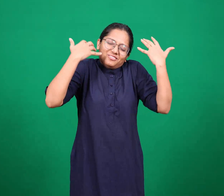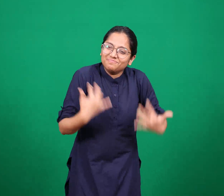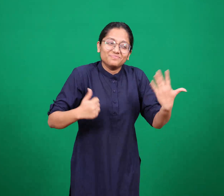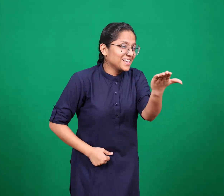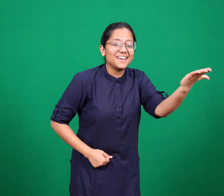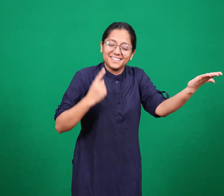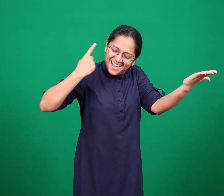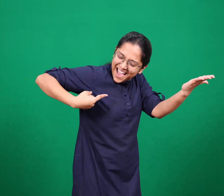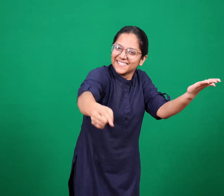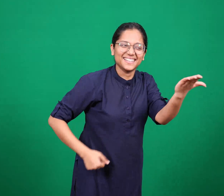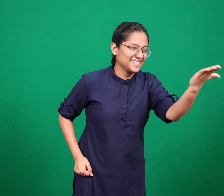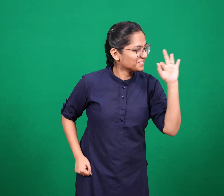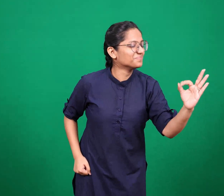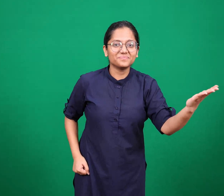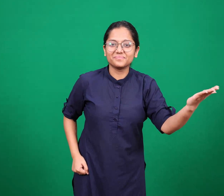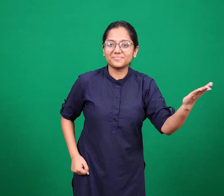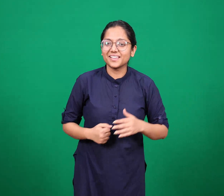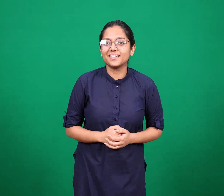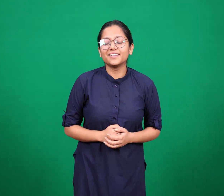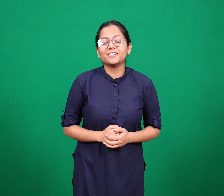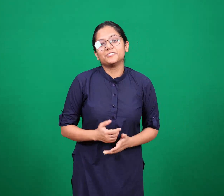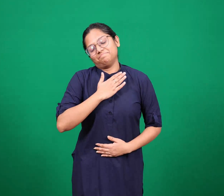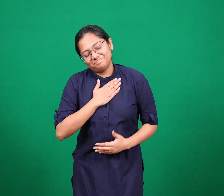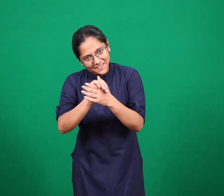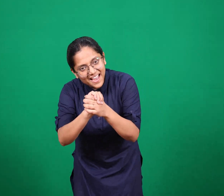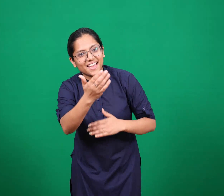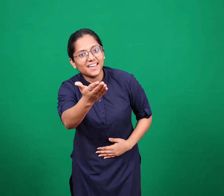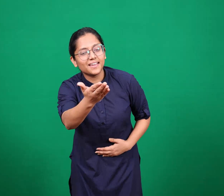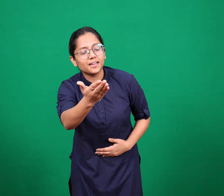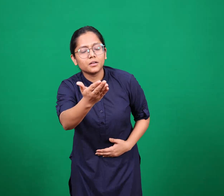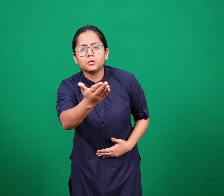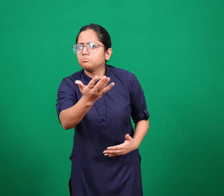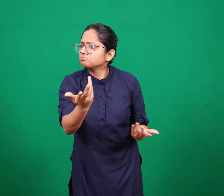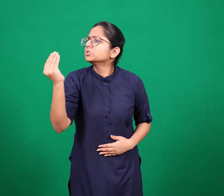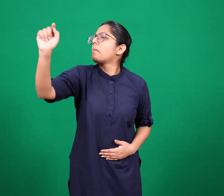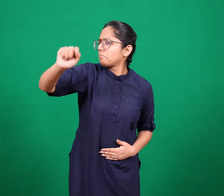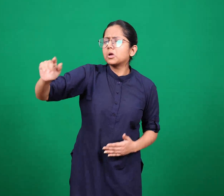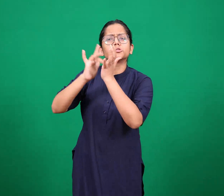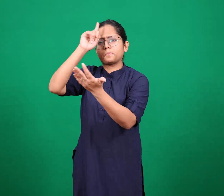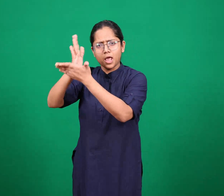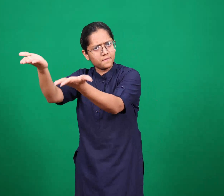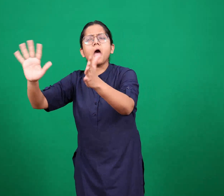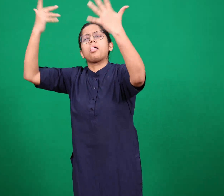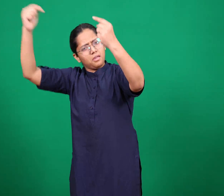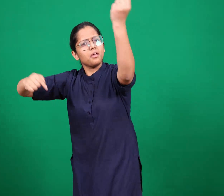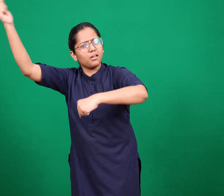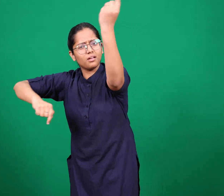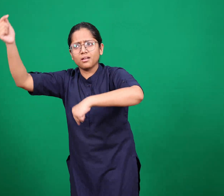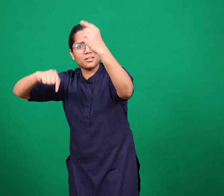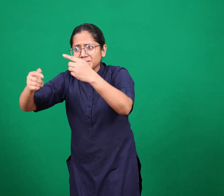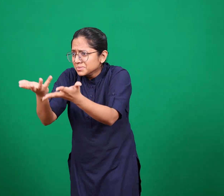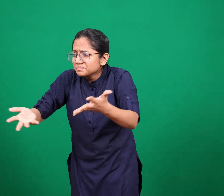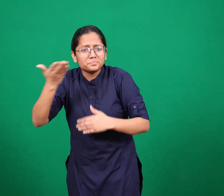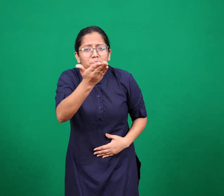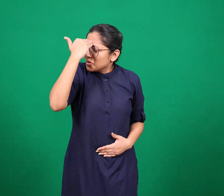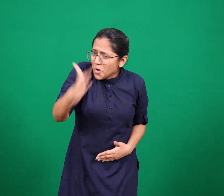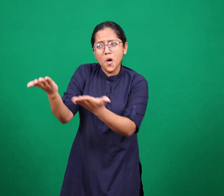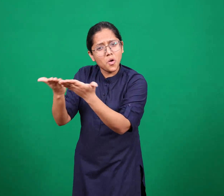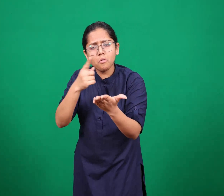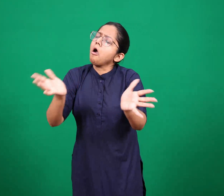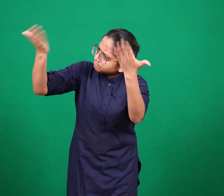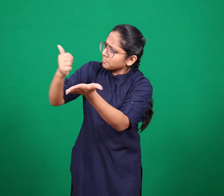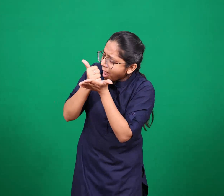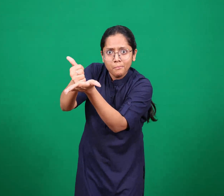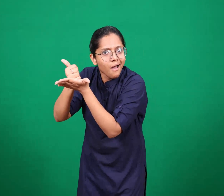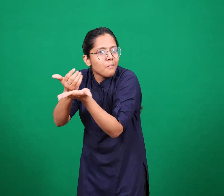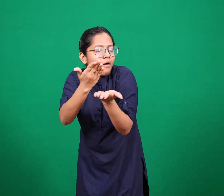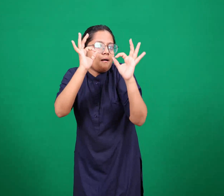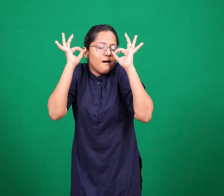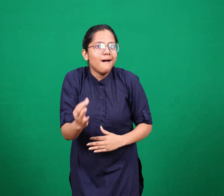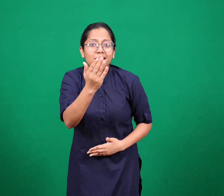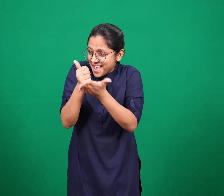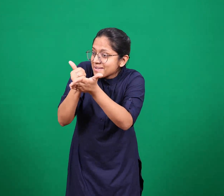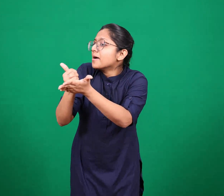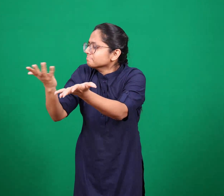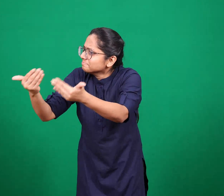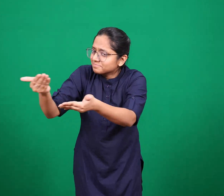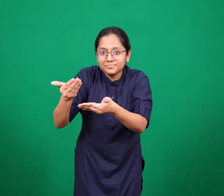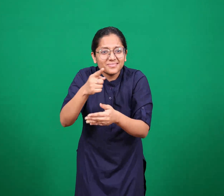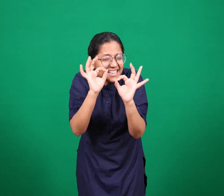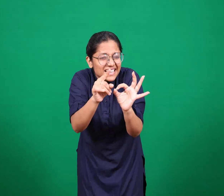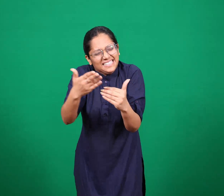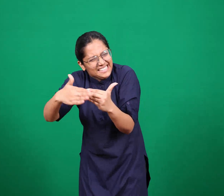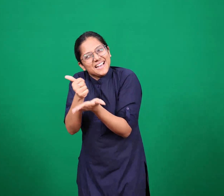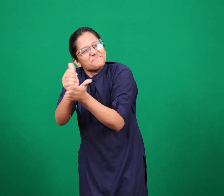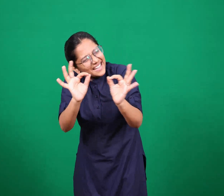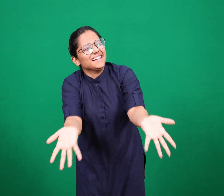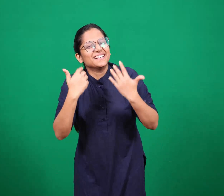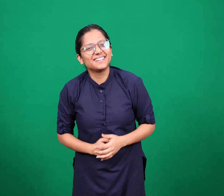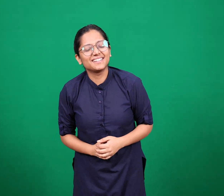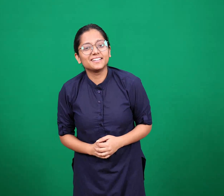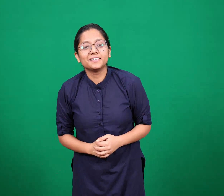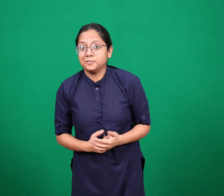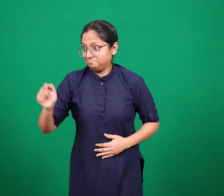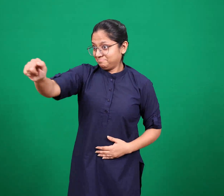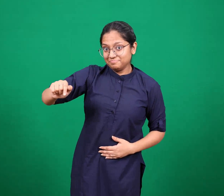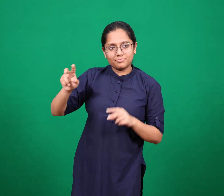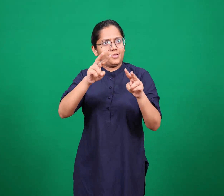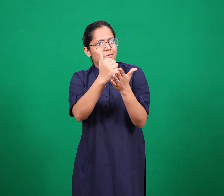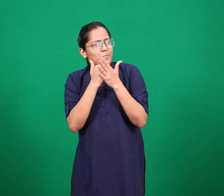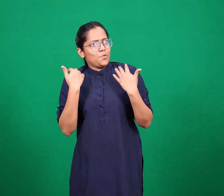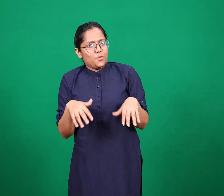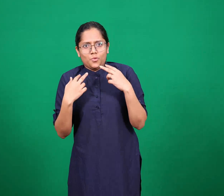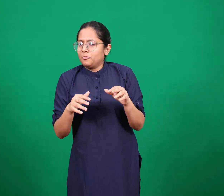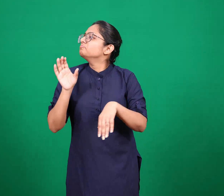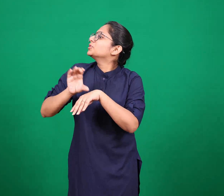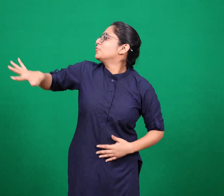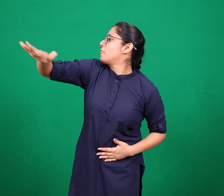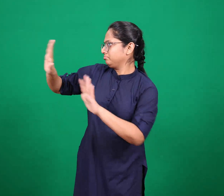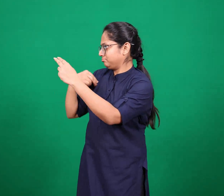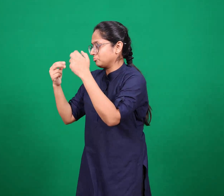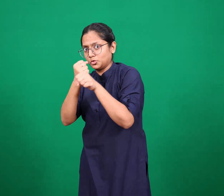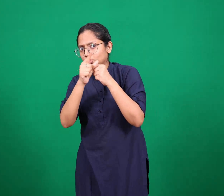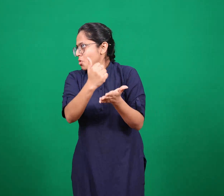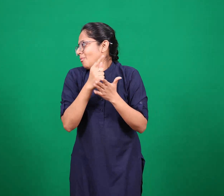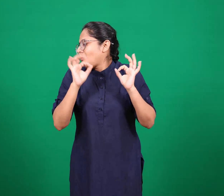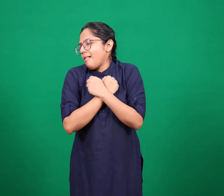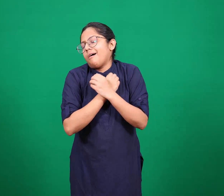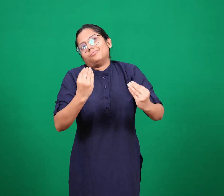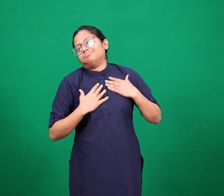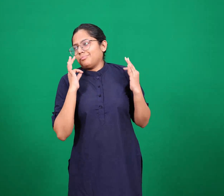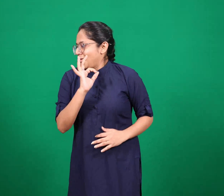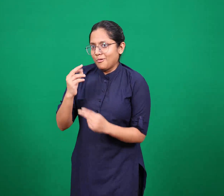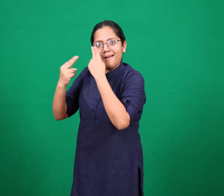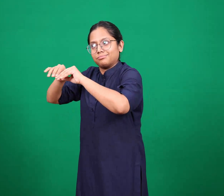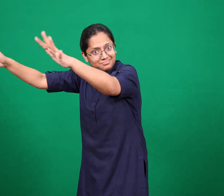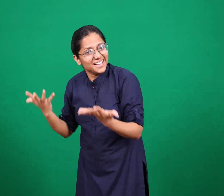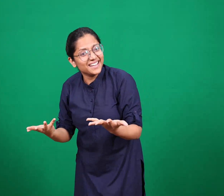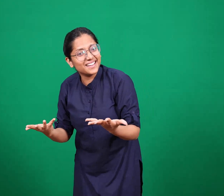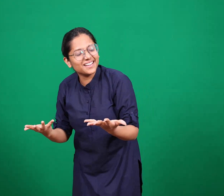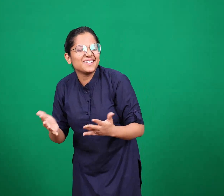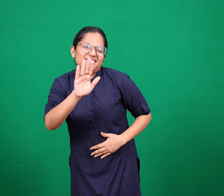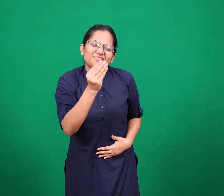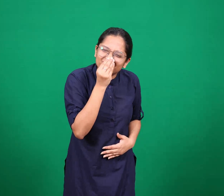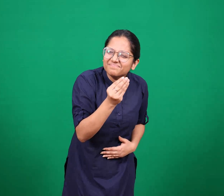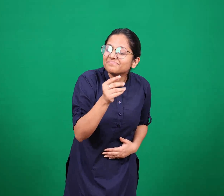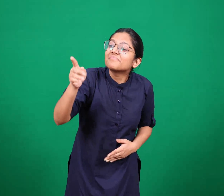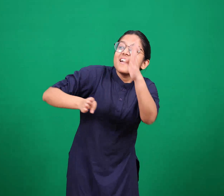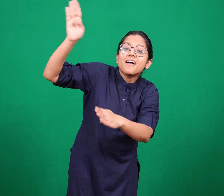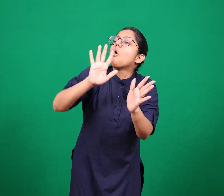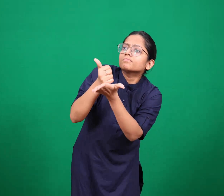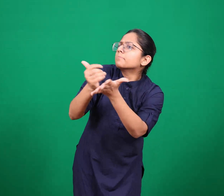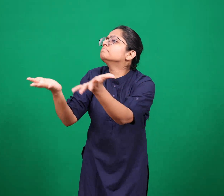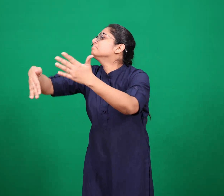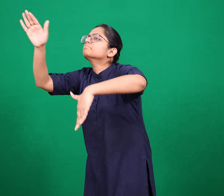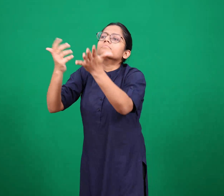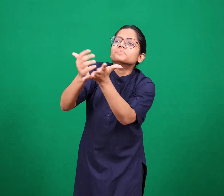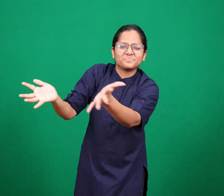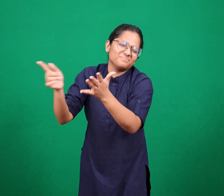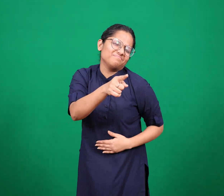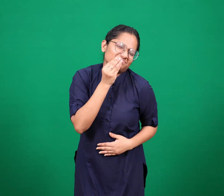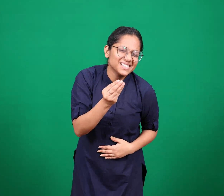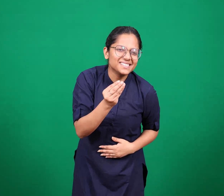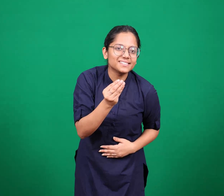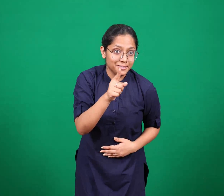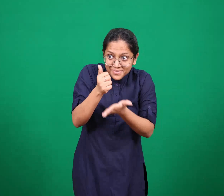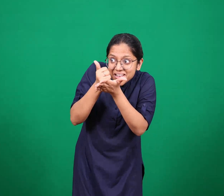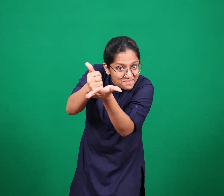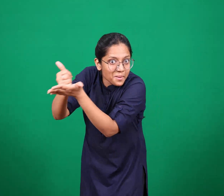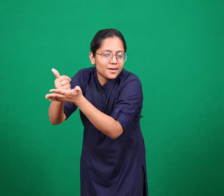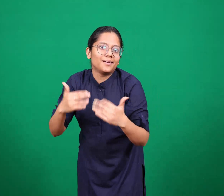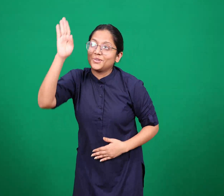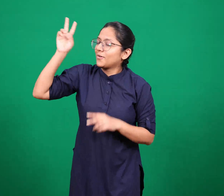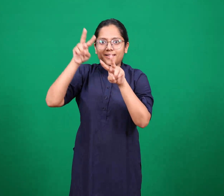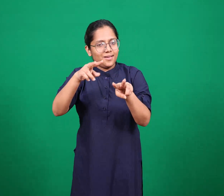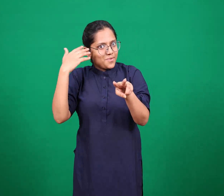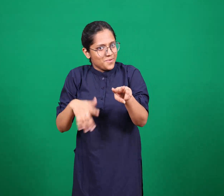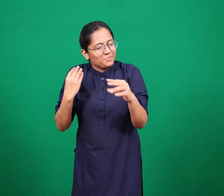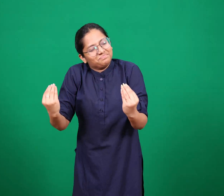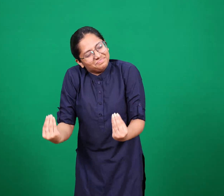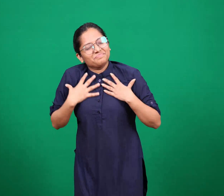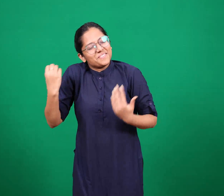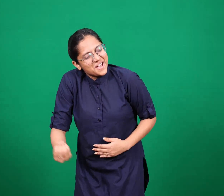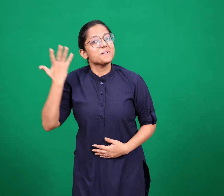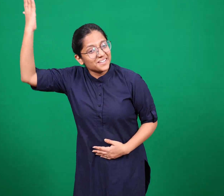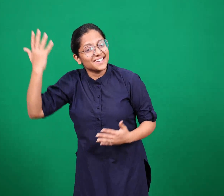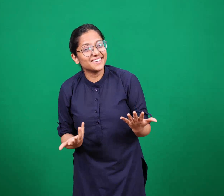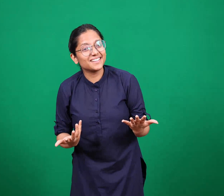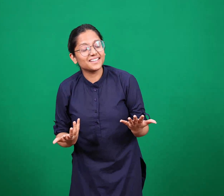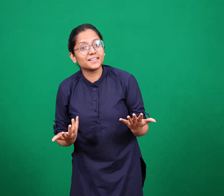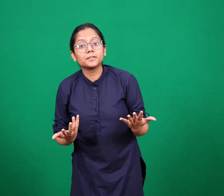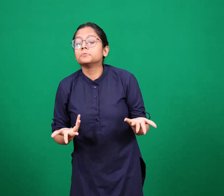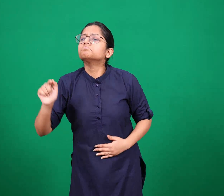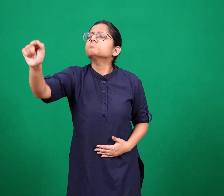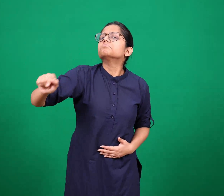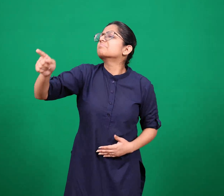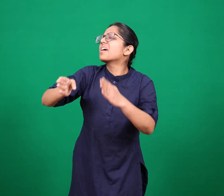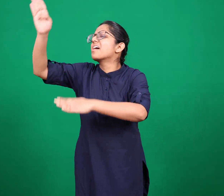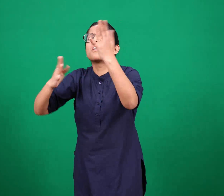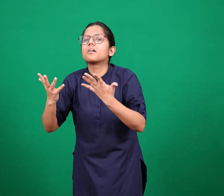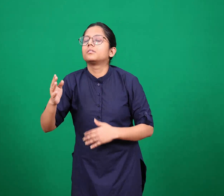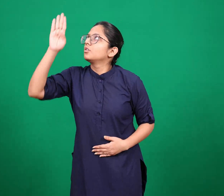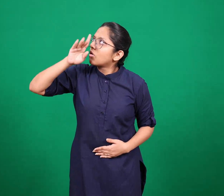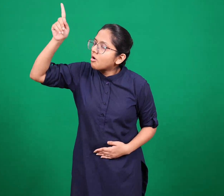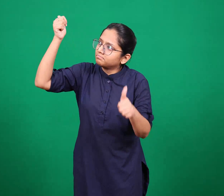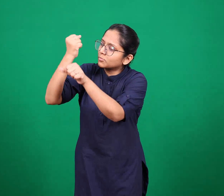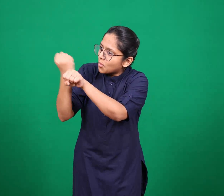Beloved, you are faithful in what you are doing for the brothers, and especially since they are strangers to you. They have testified to the church about your love. You will do well to send them on their way in a manner worthy of God.